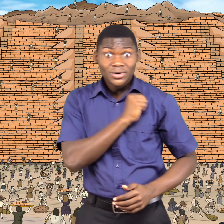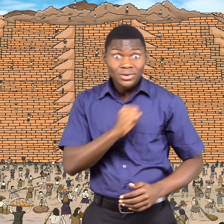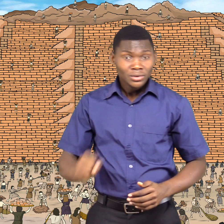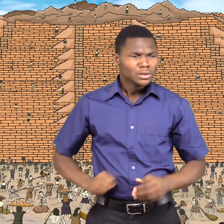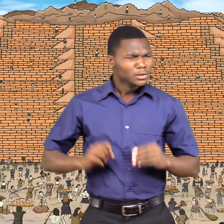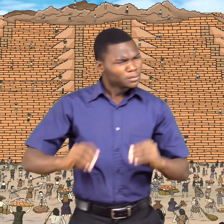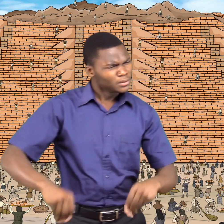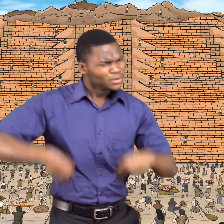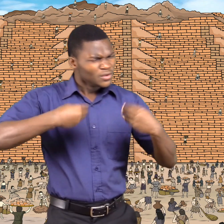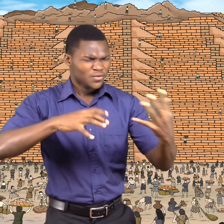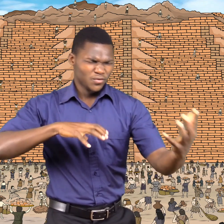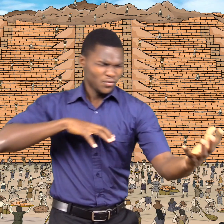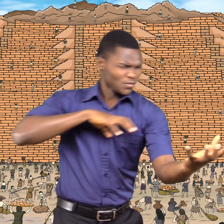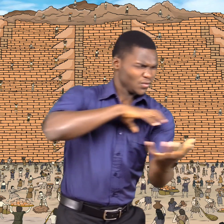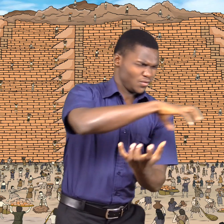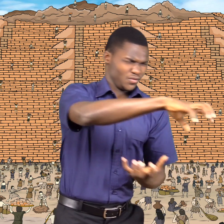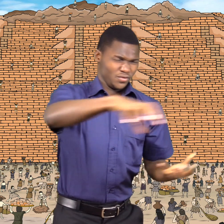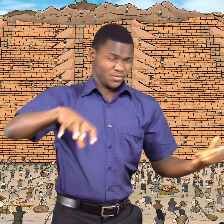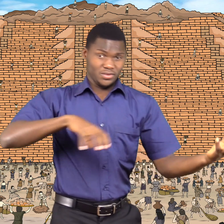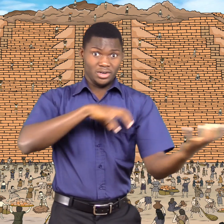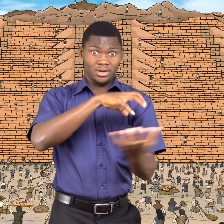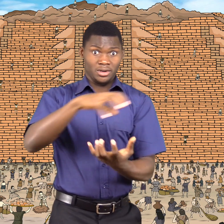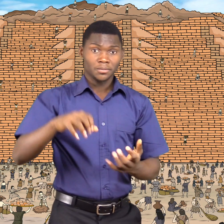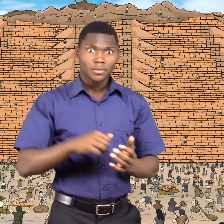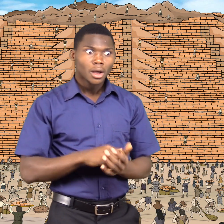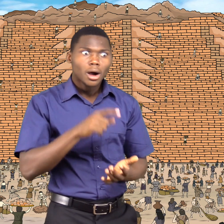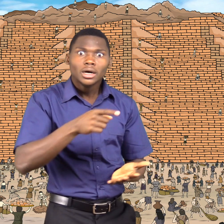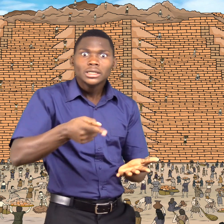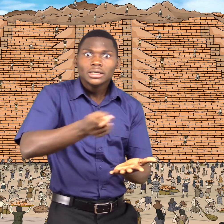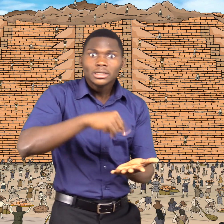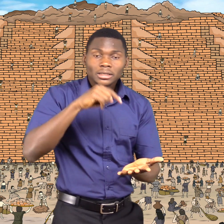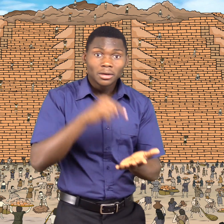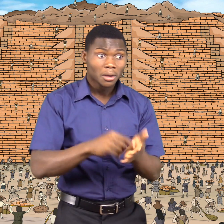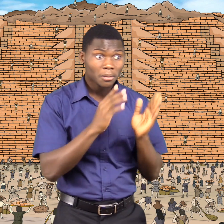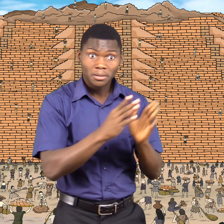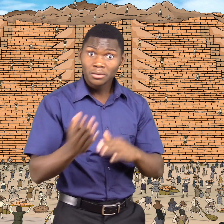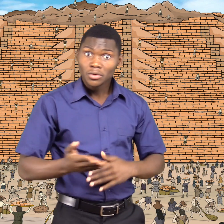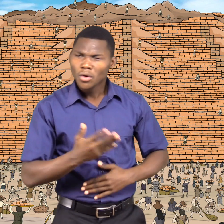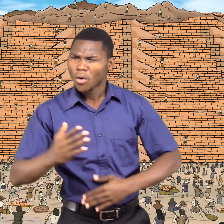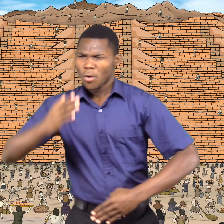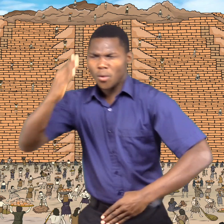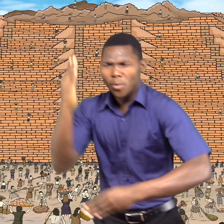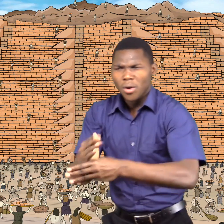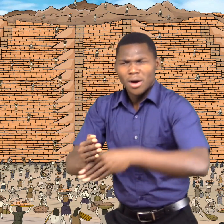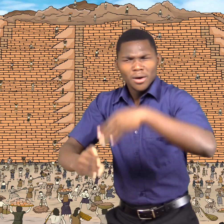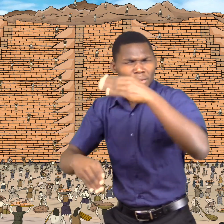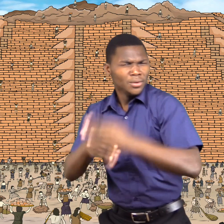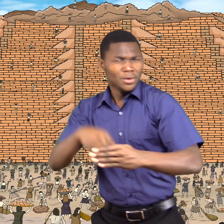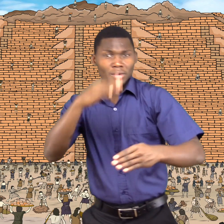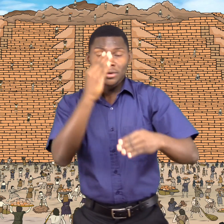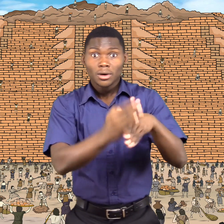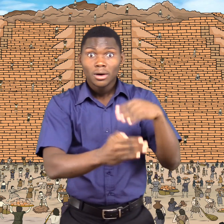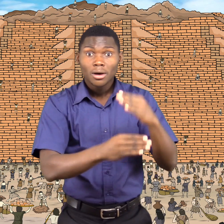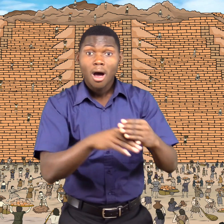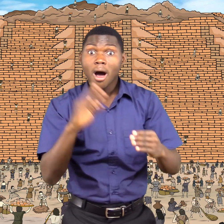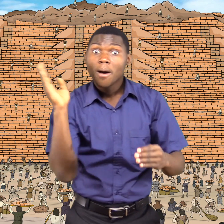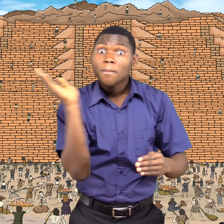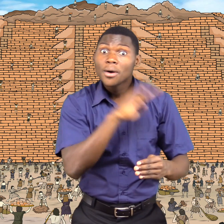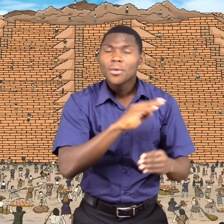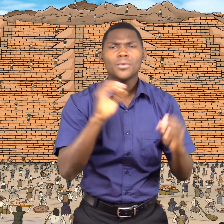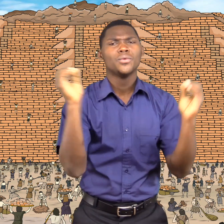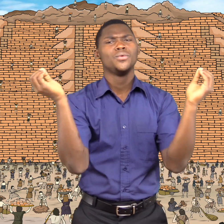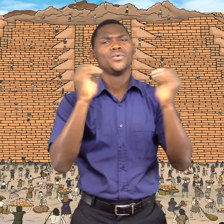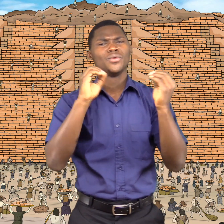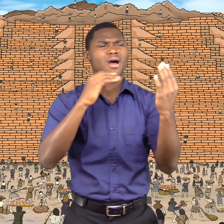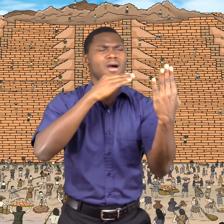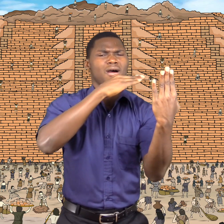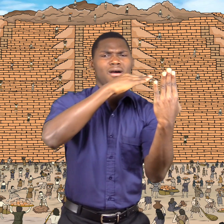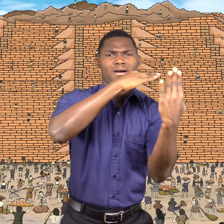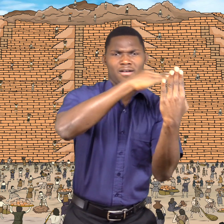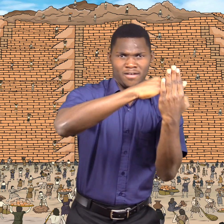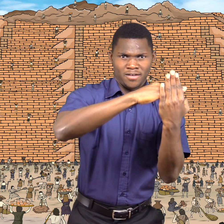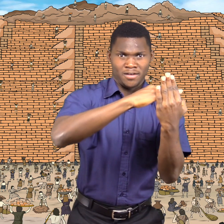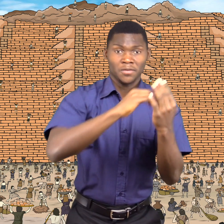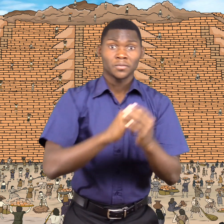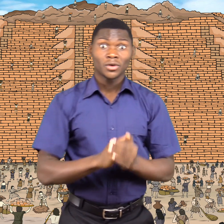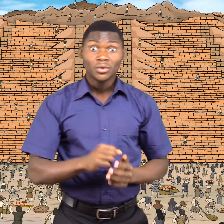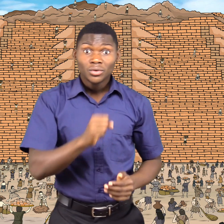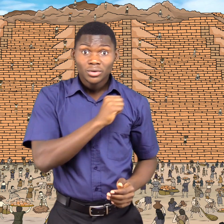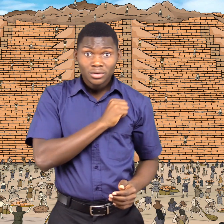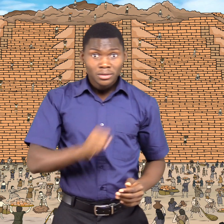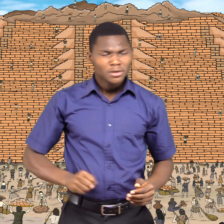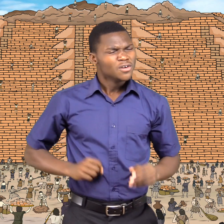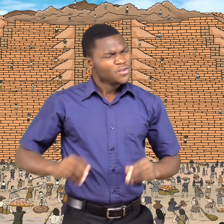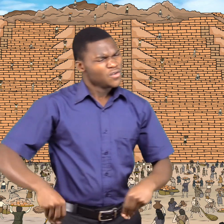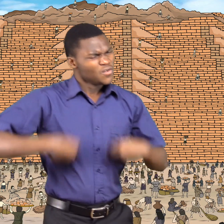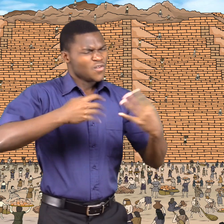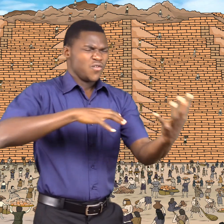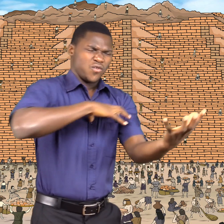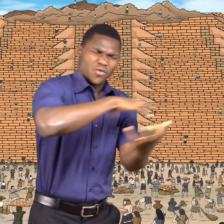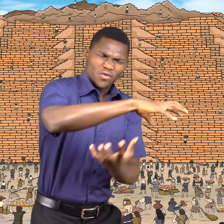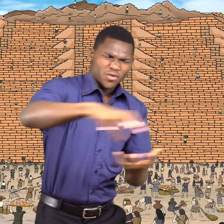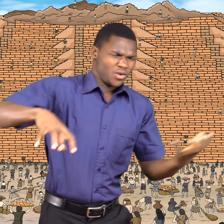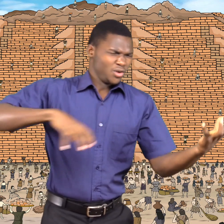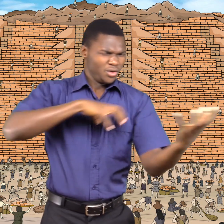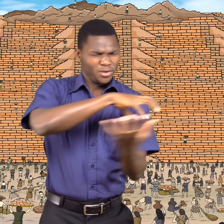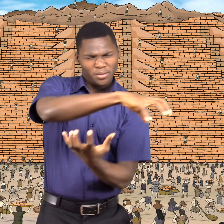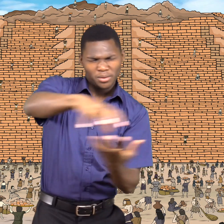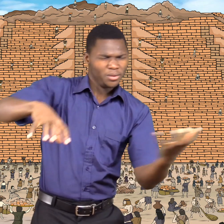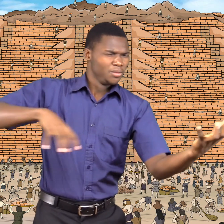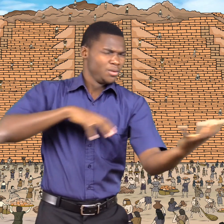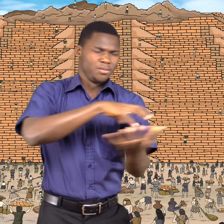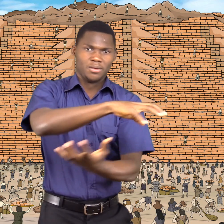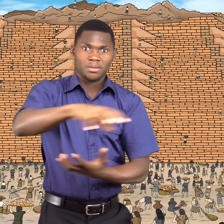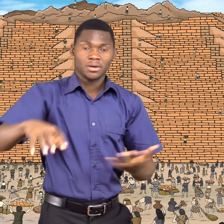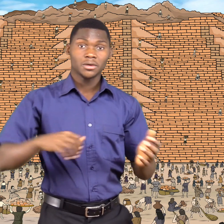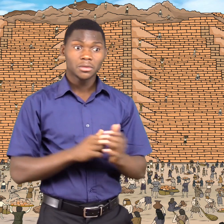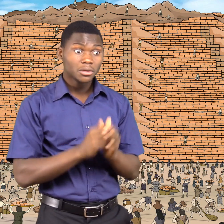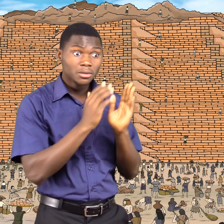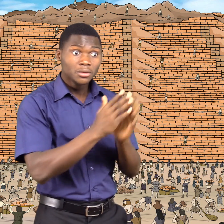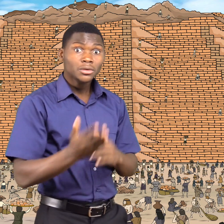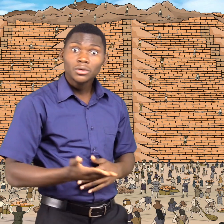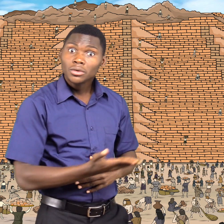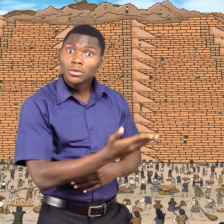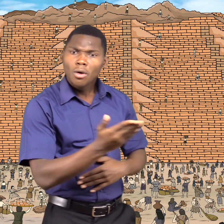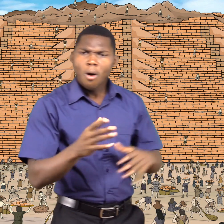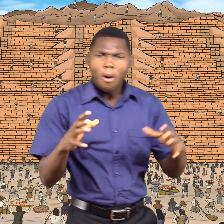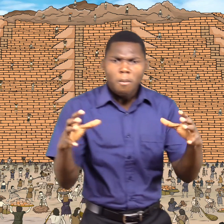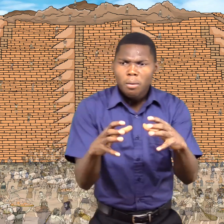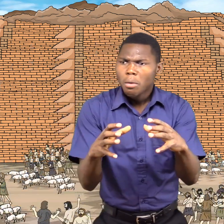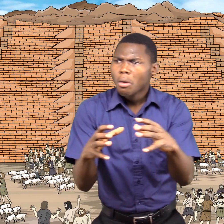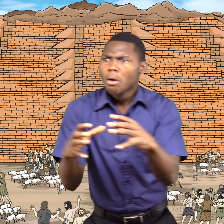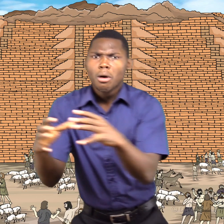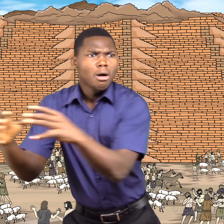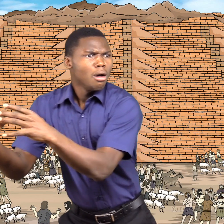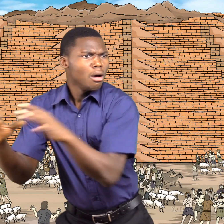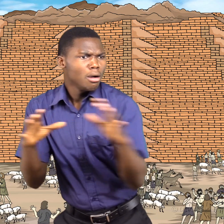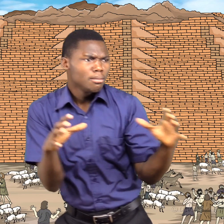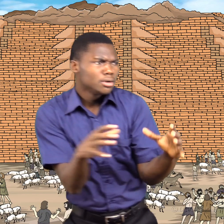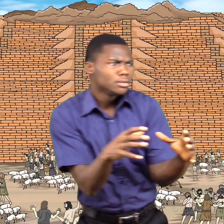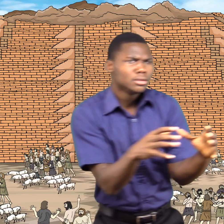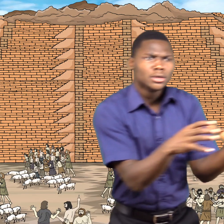Come, let Us go down and confuse their language, so that they will not understand one another’s speech.”